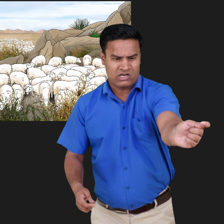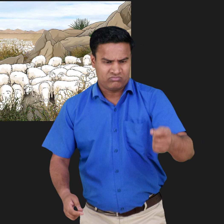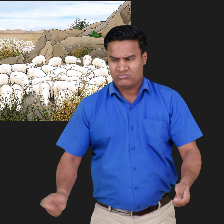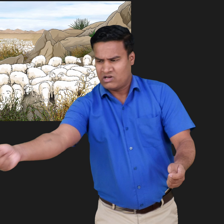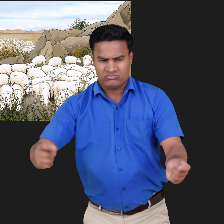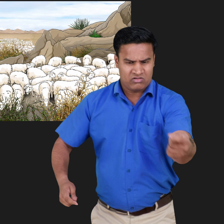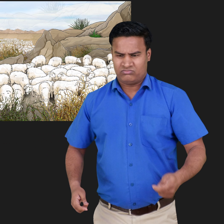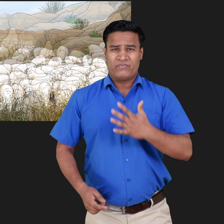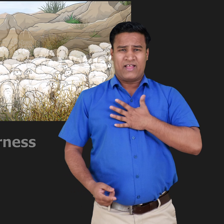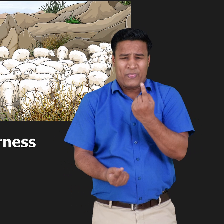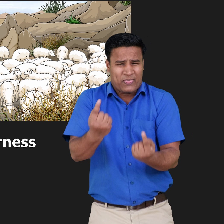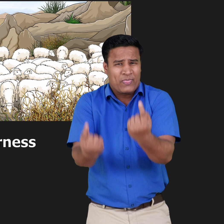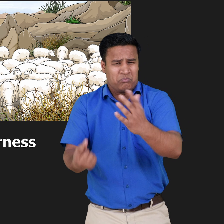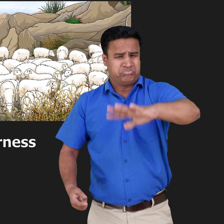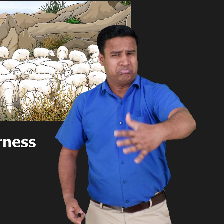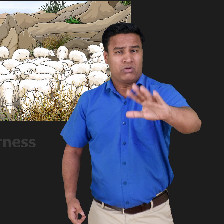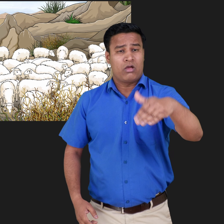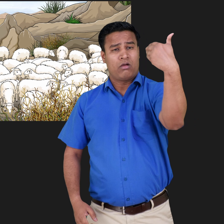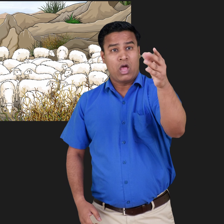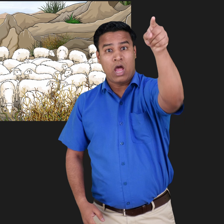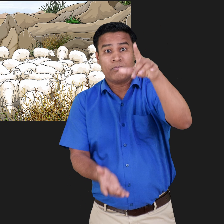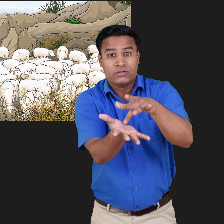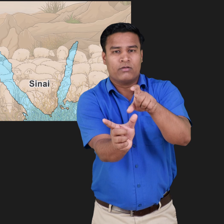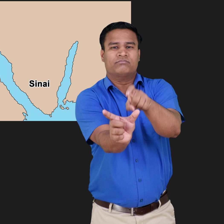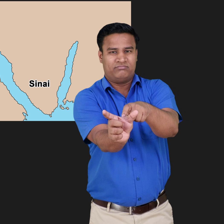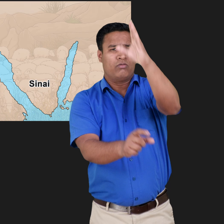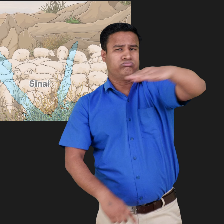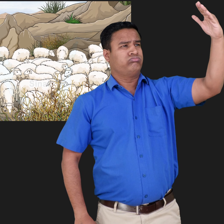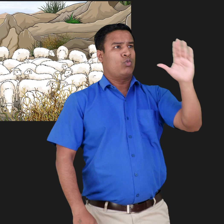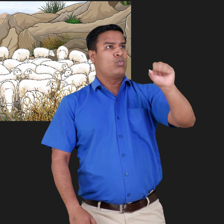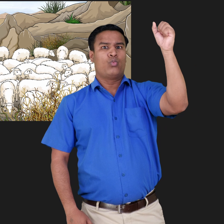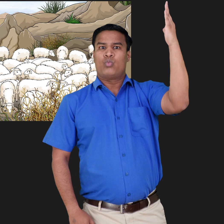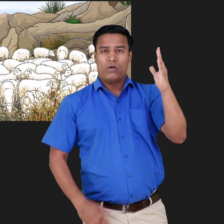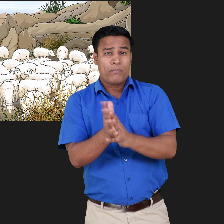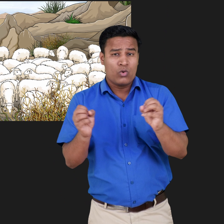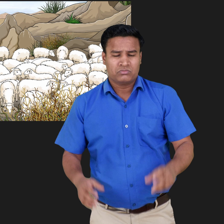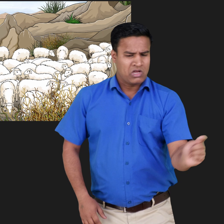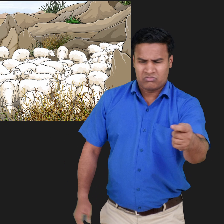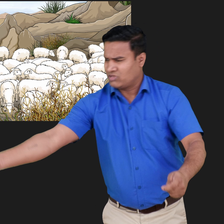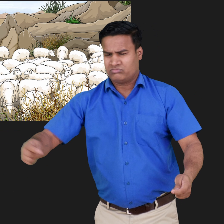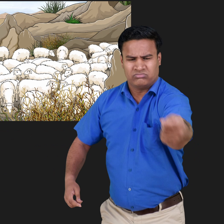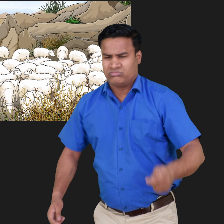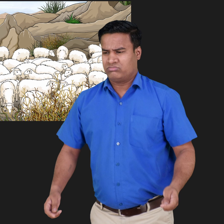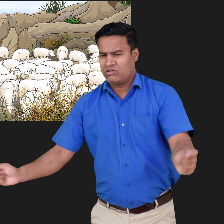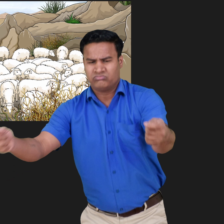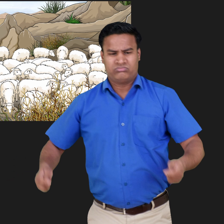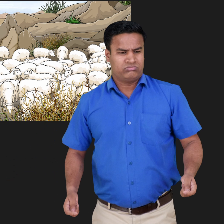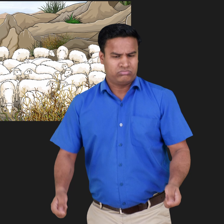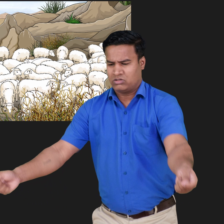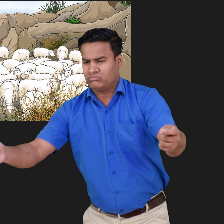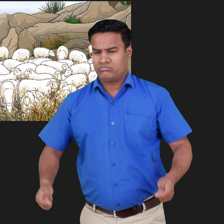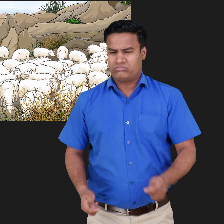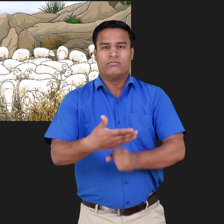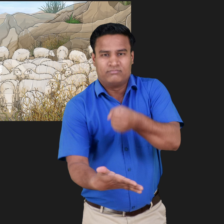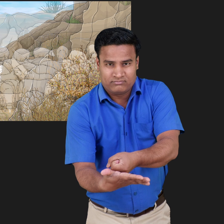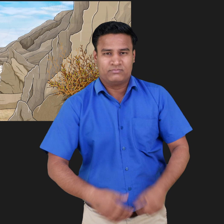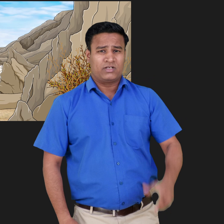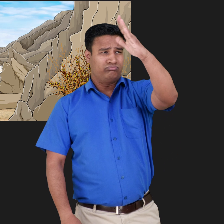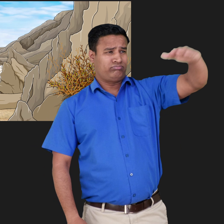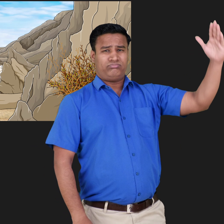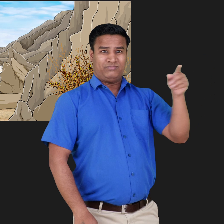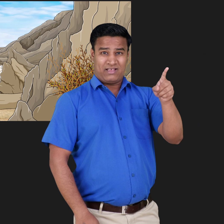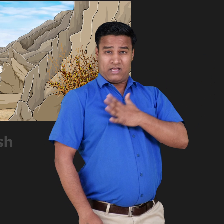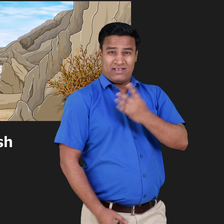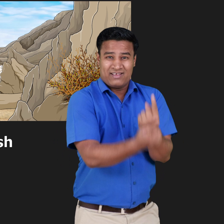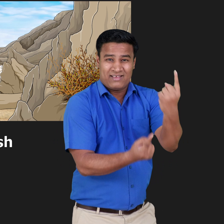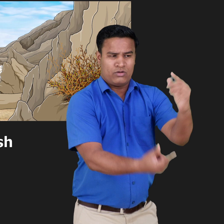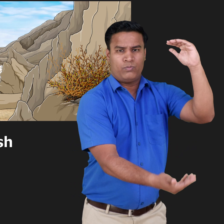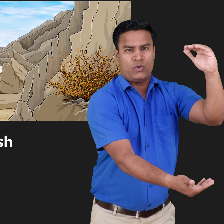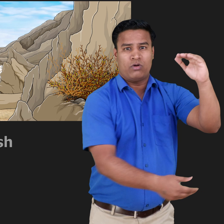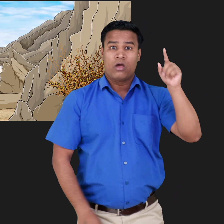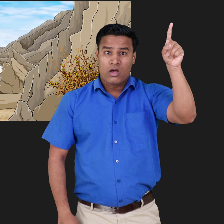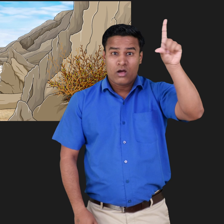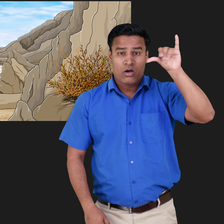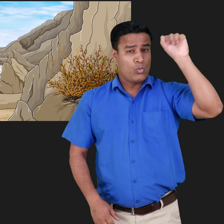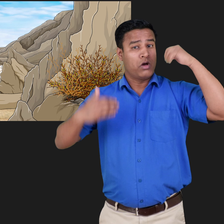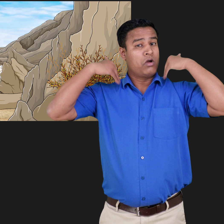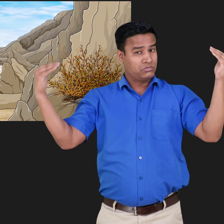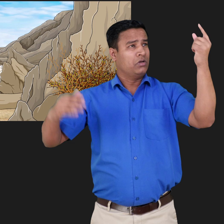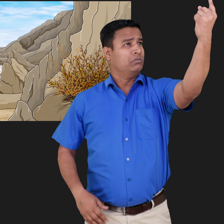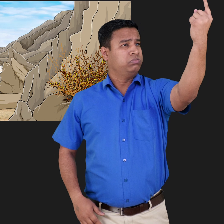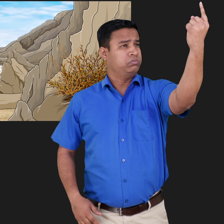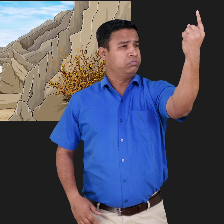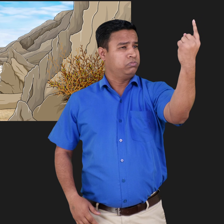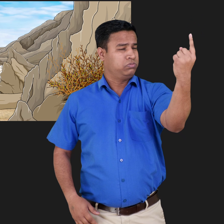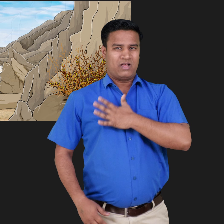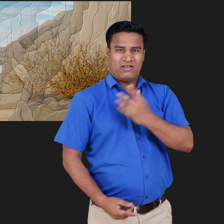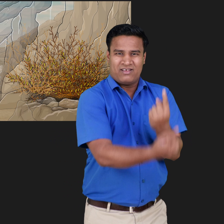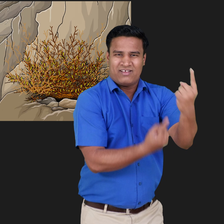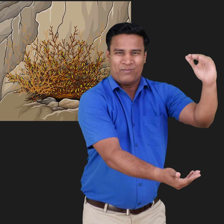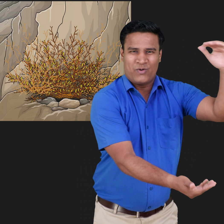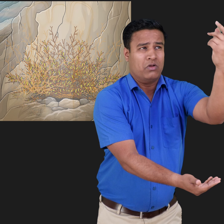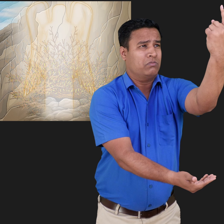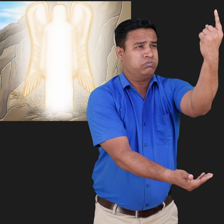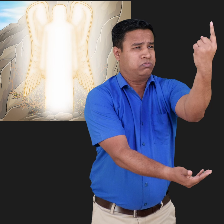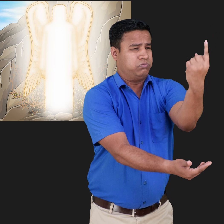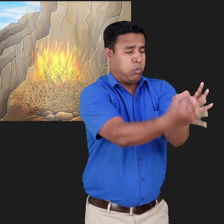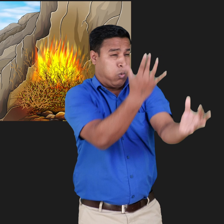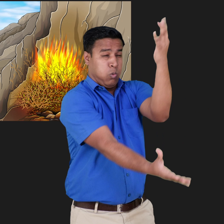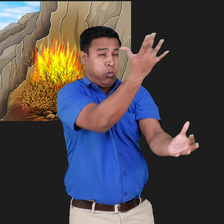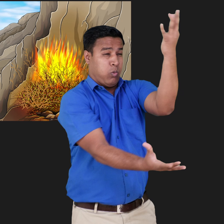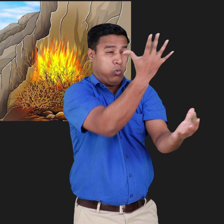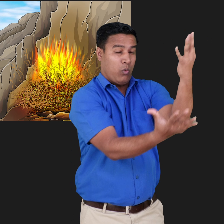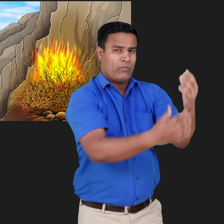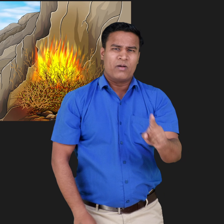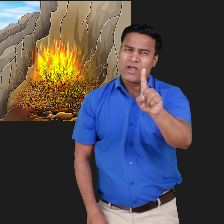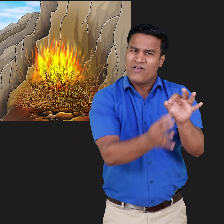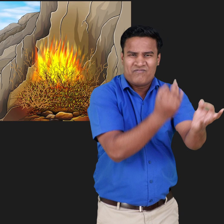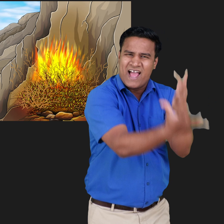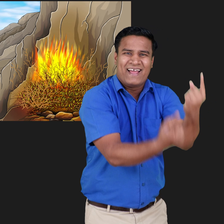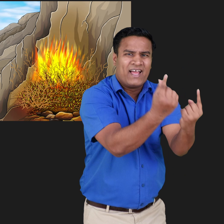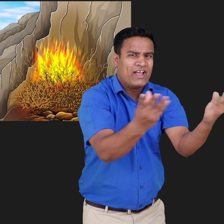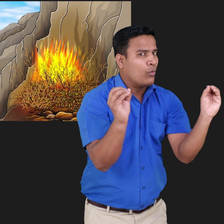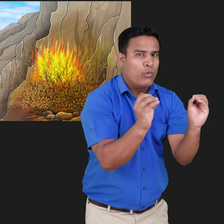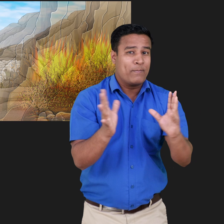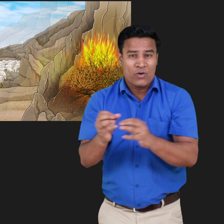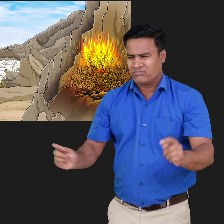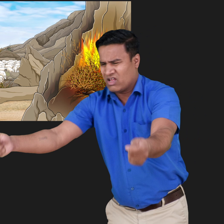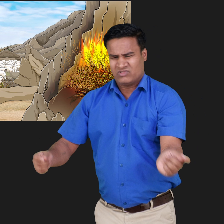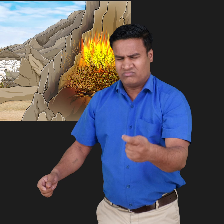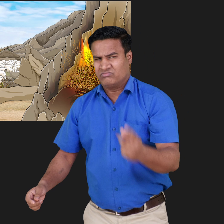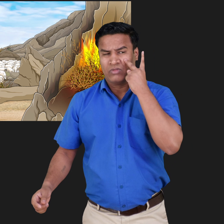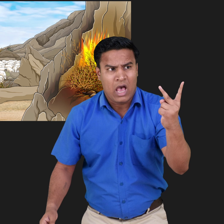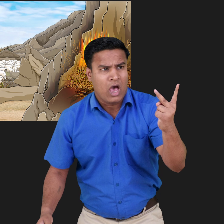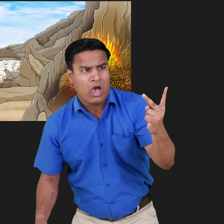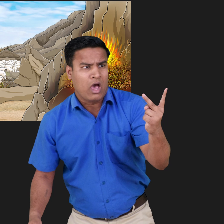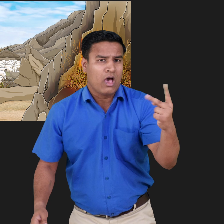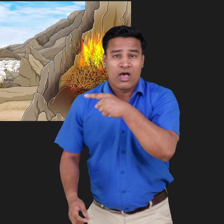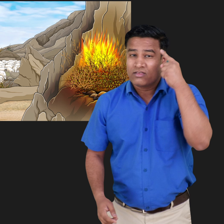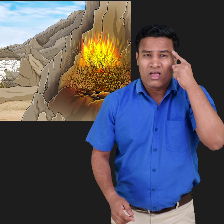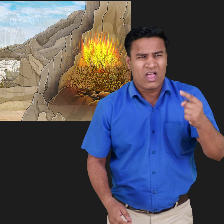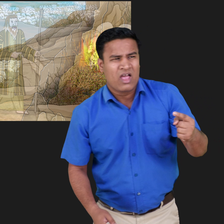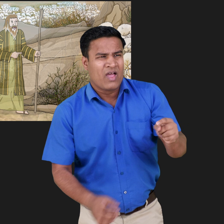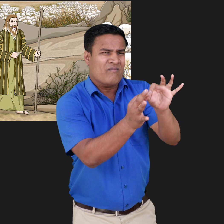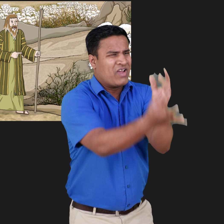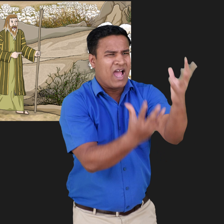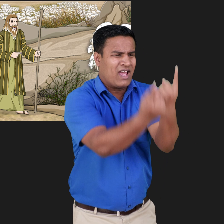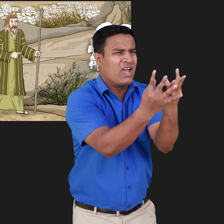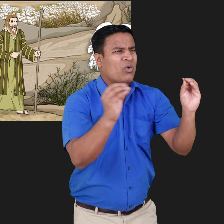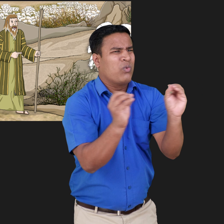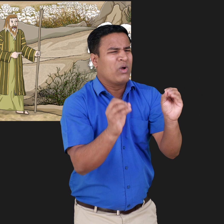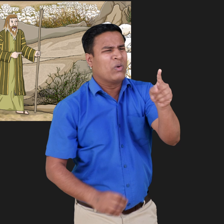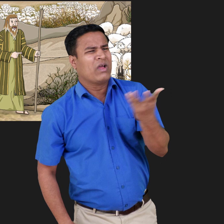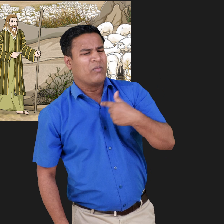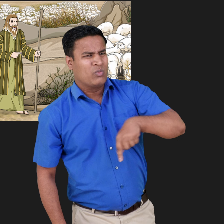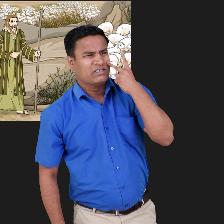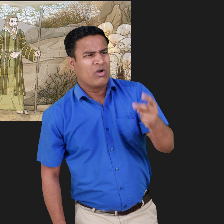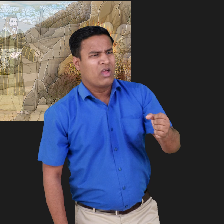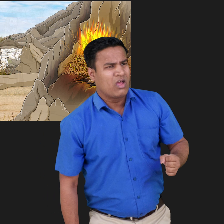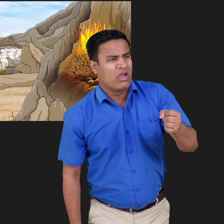He led the flock to the far side of the wilderness and came to Horeb, the mountain of God. There the angel of the LORD appeared to him in a blazing fire from within a bush. Moses saw the bush ablaze with fire, but it was not consumed.